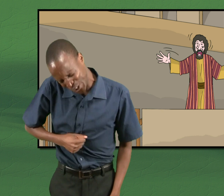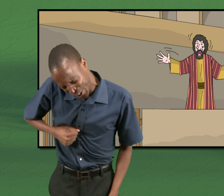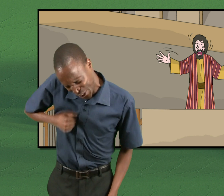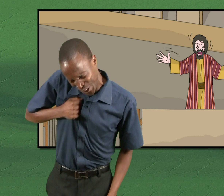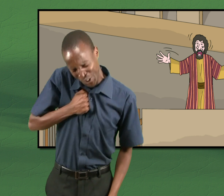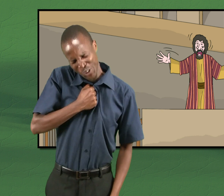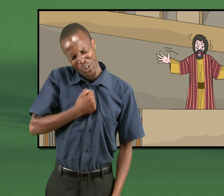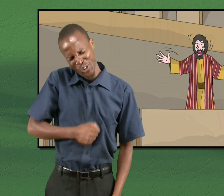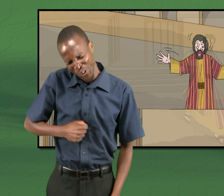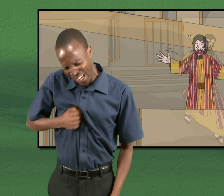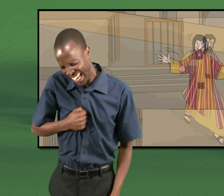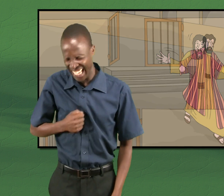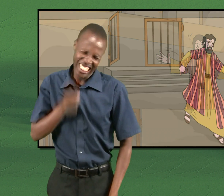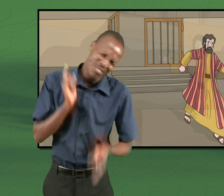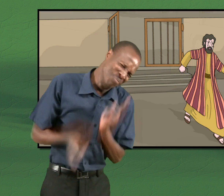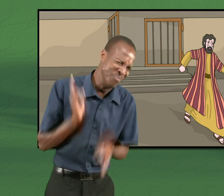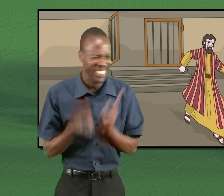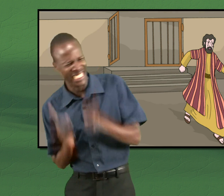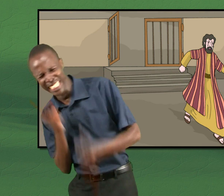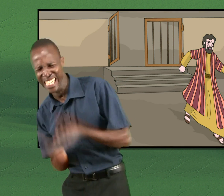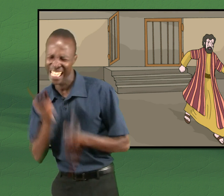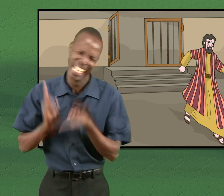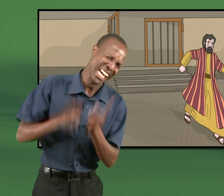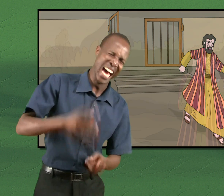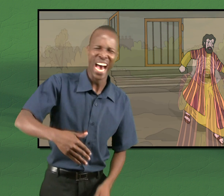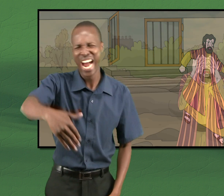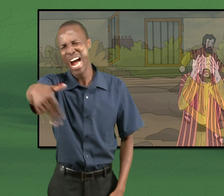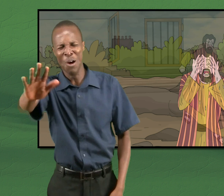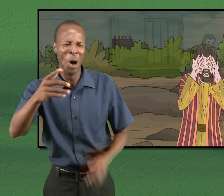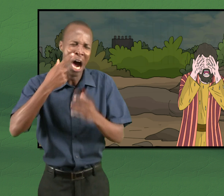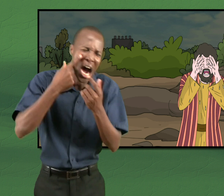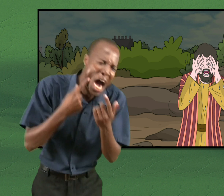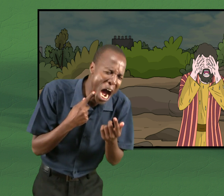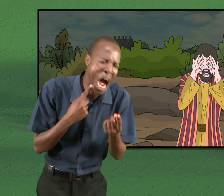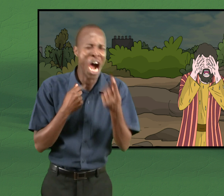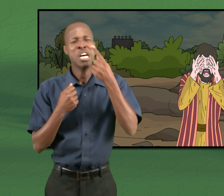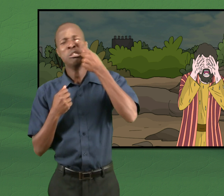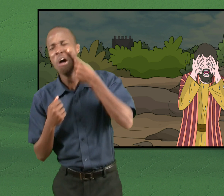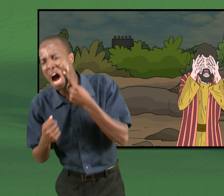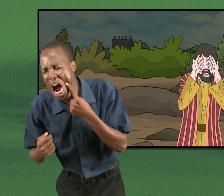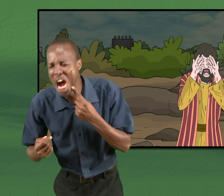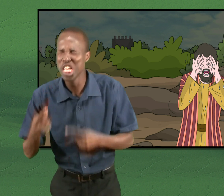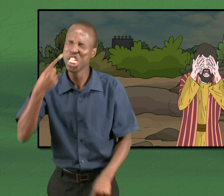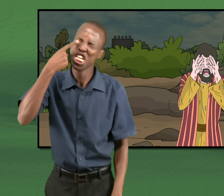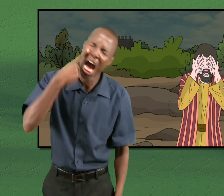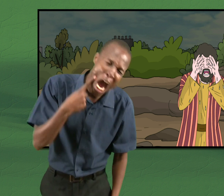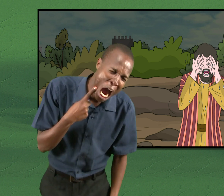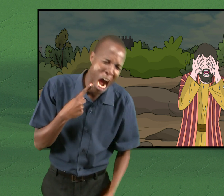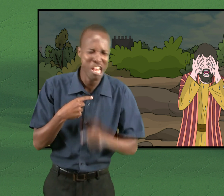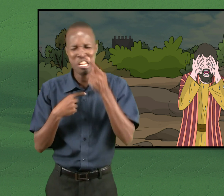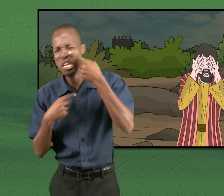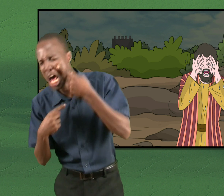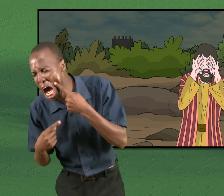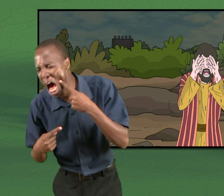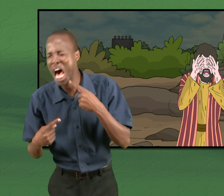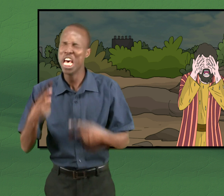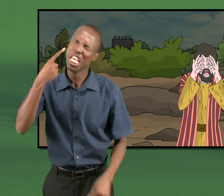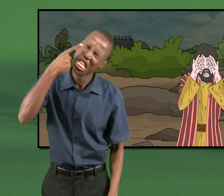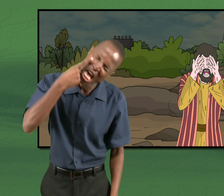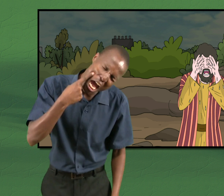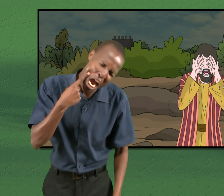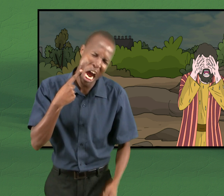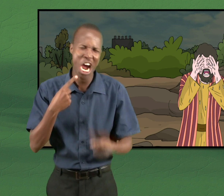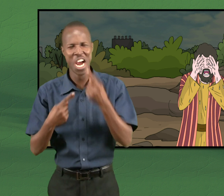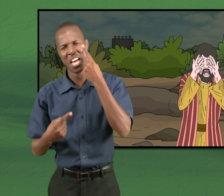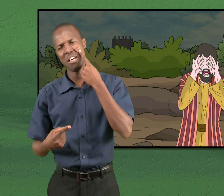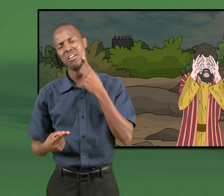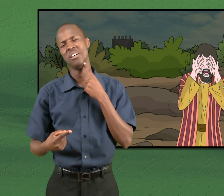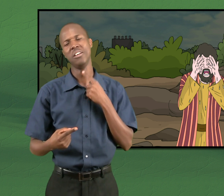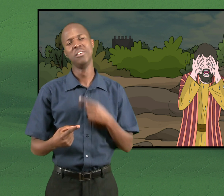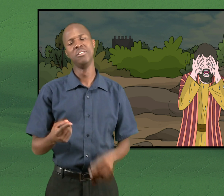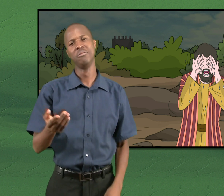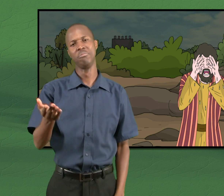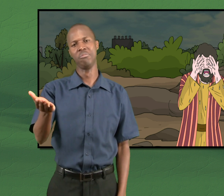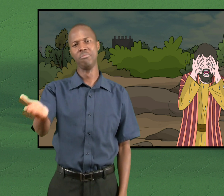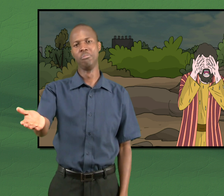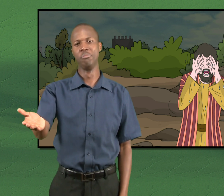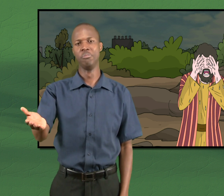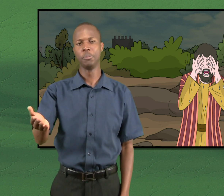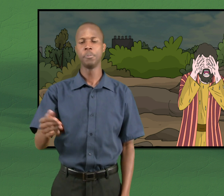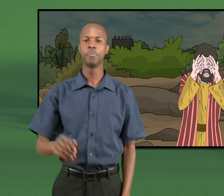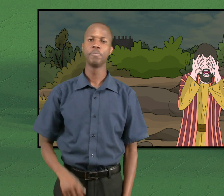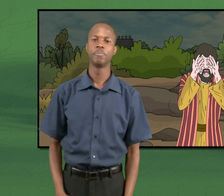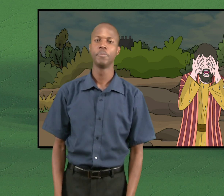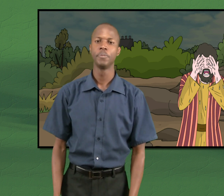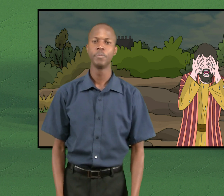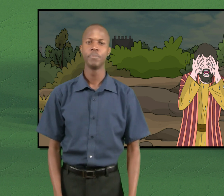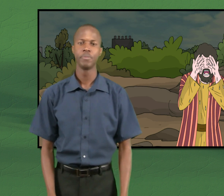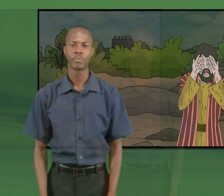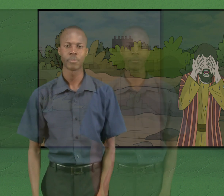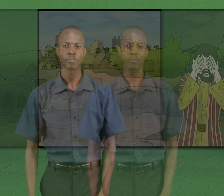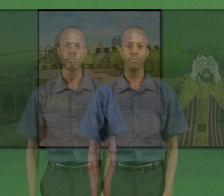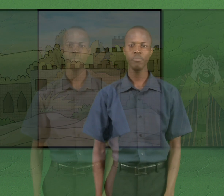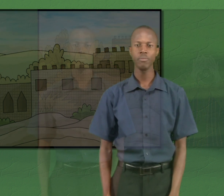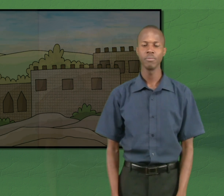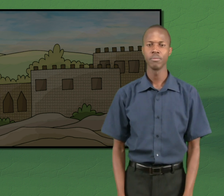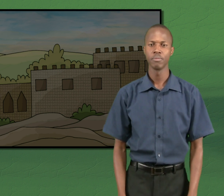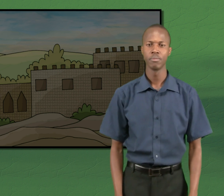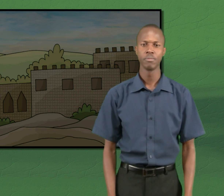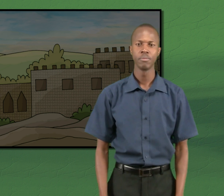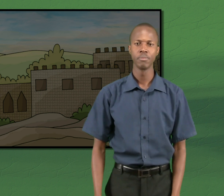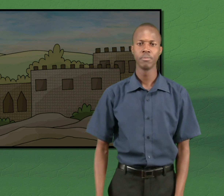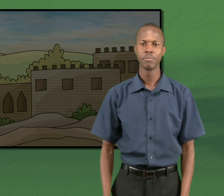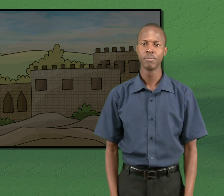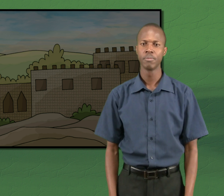And he went outside and wept bitterly.